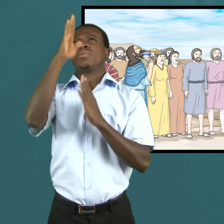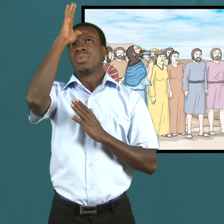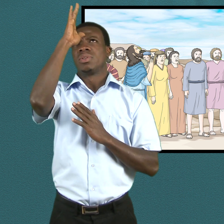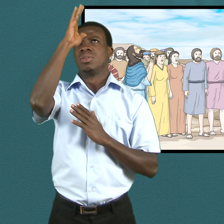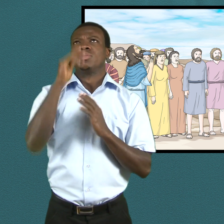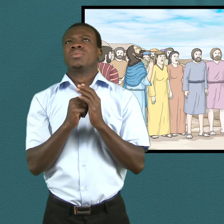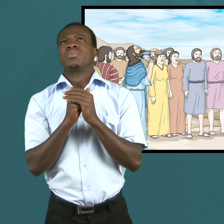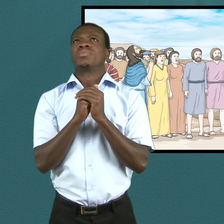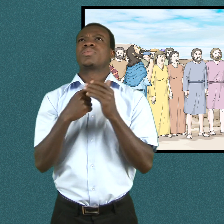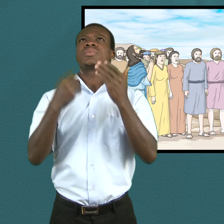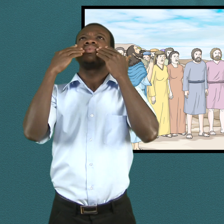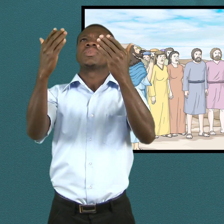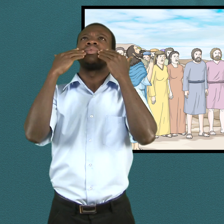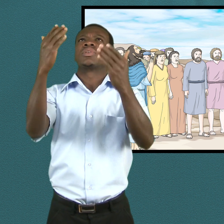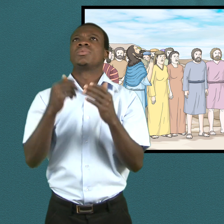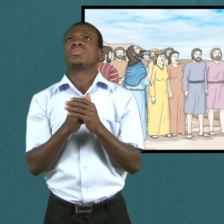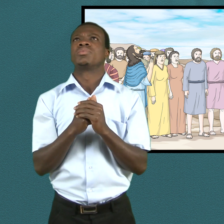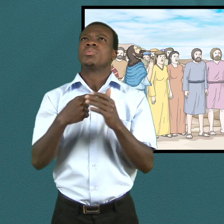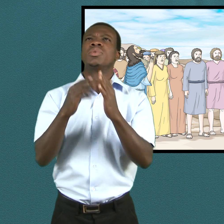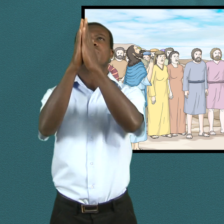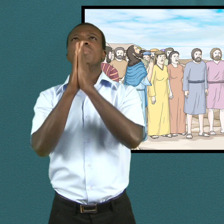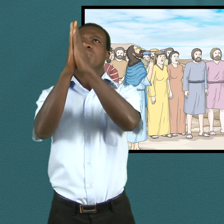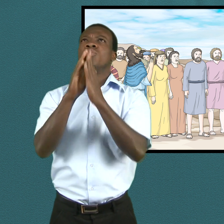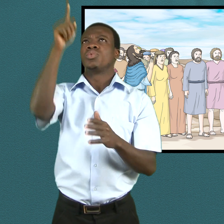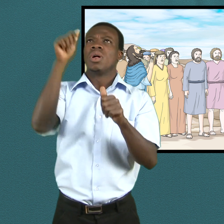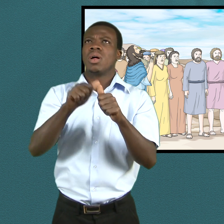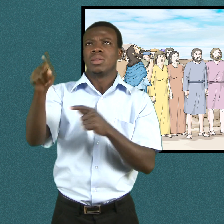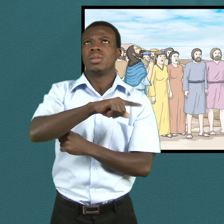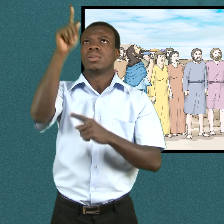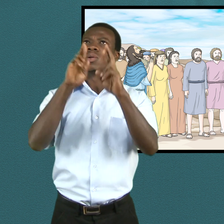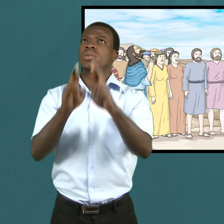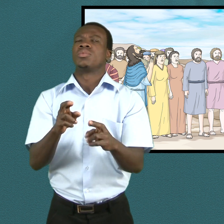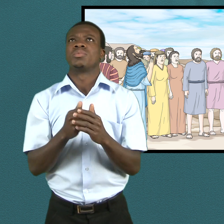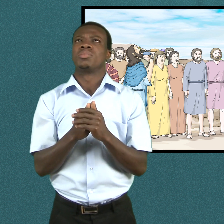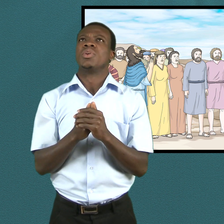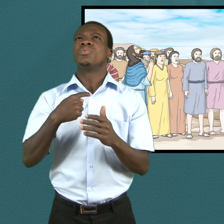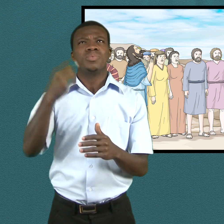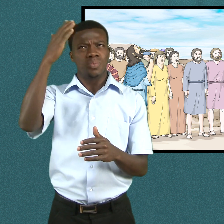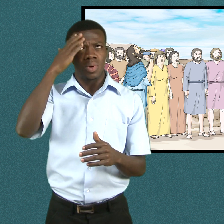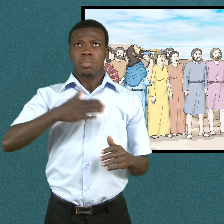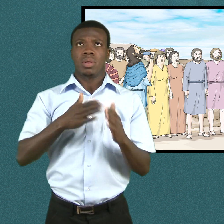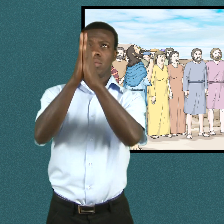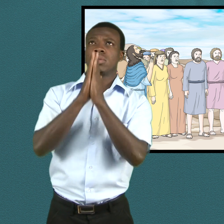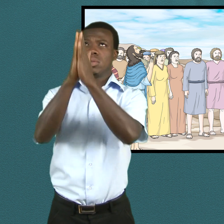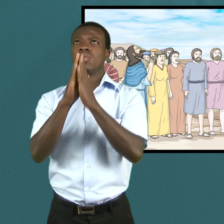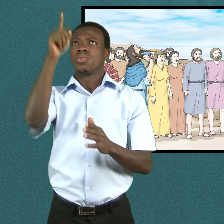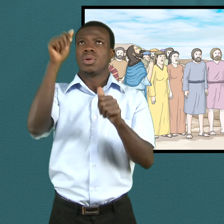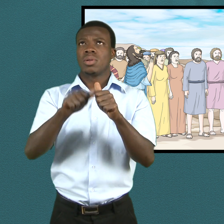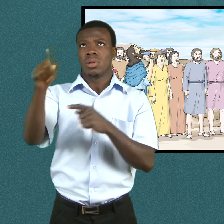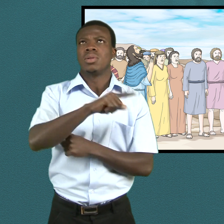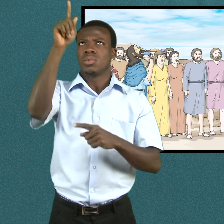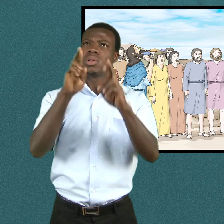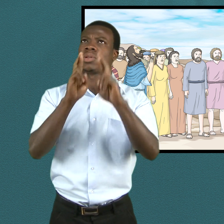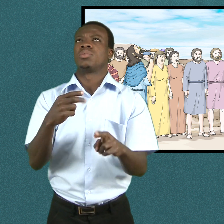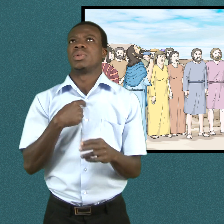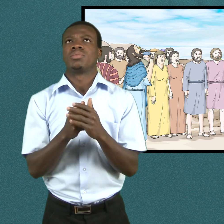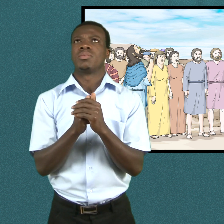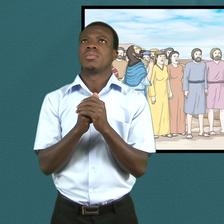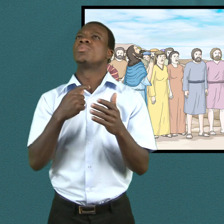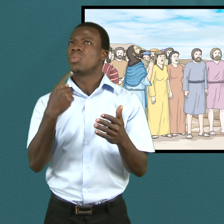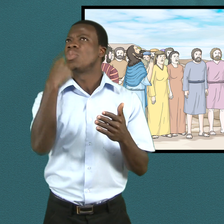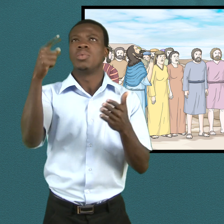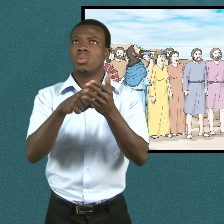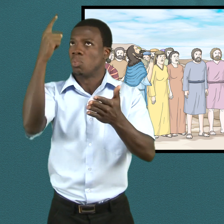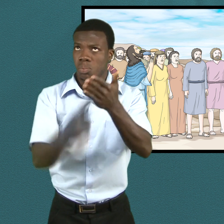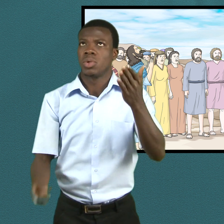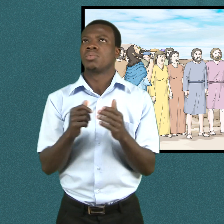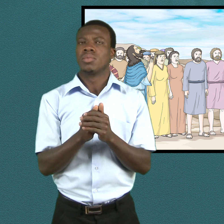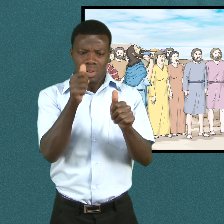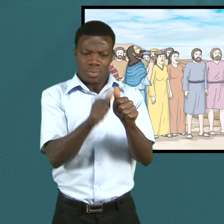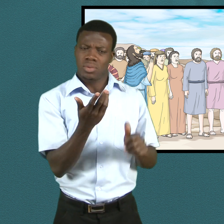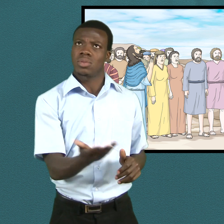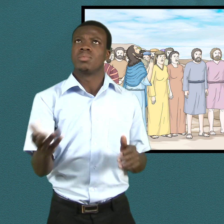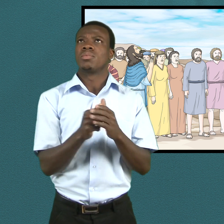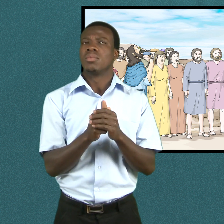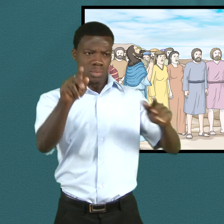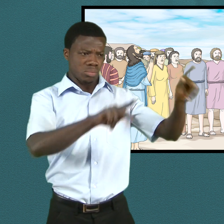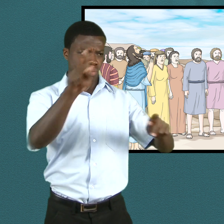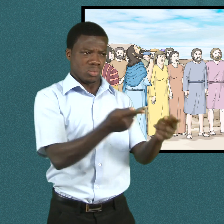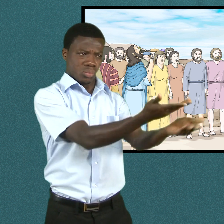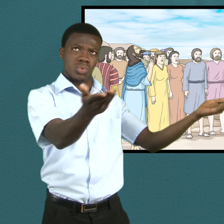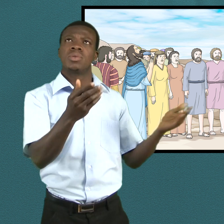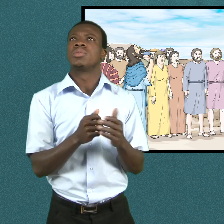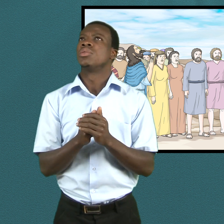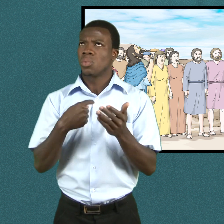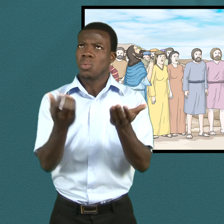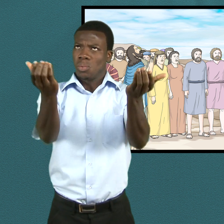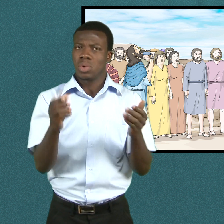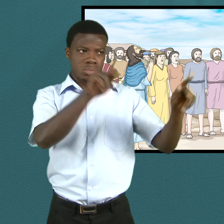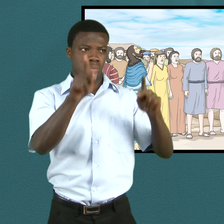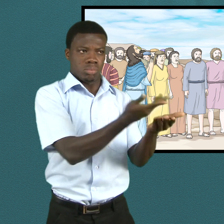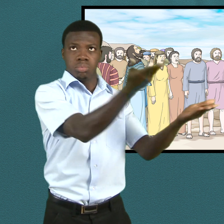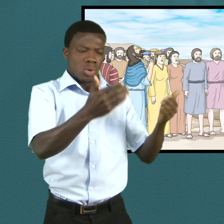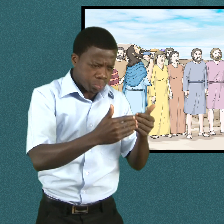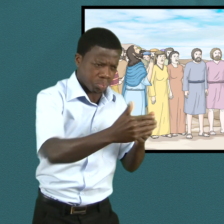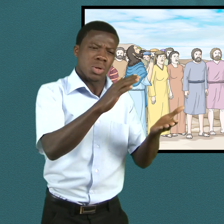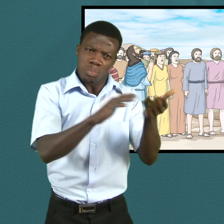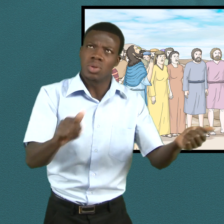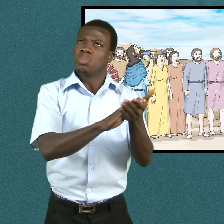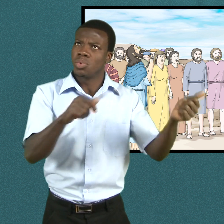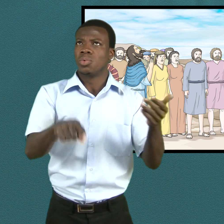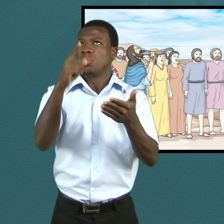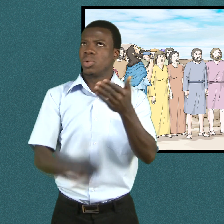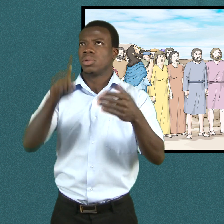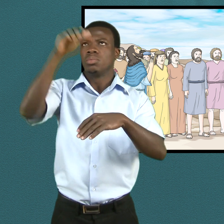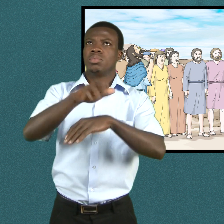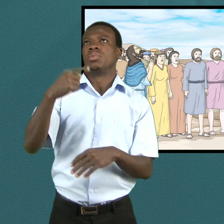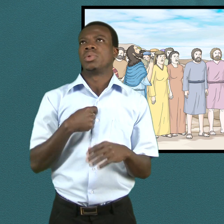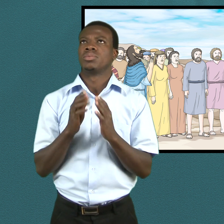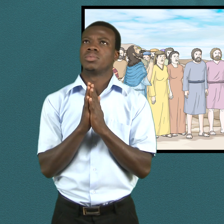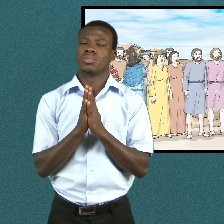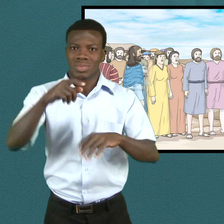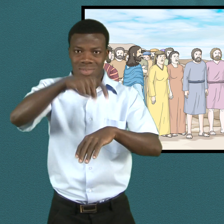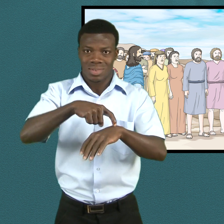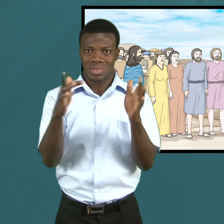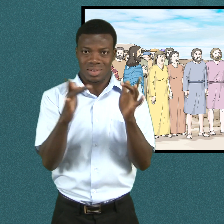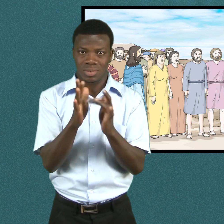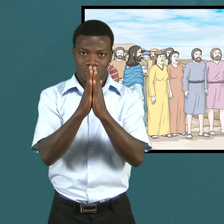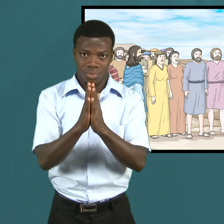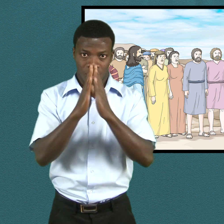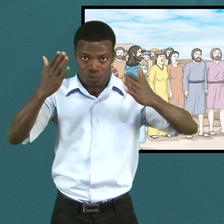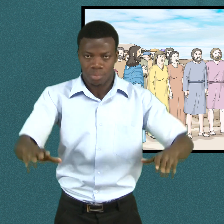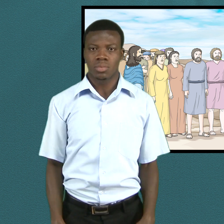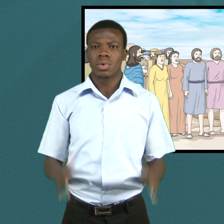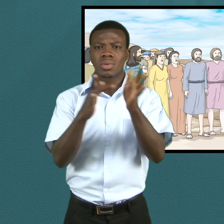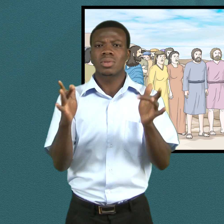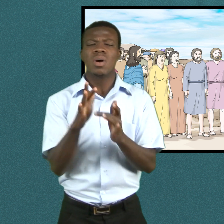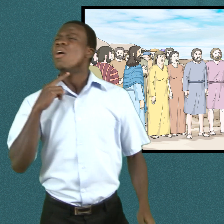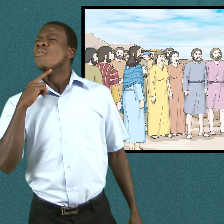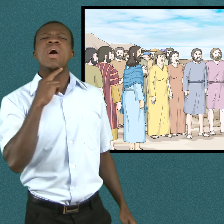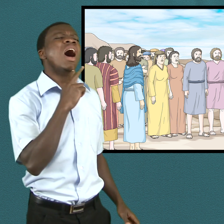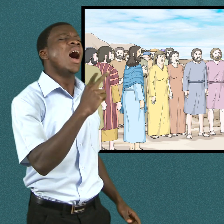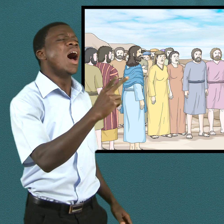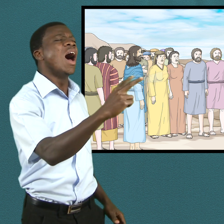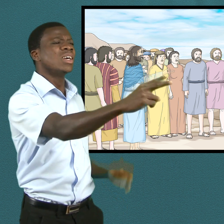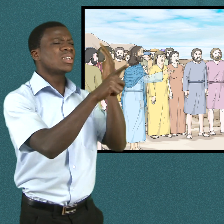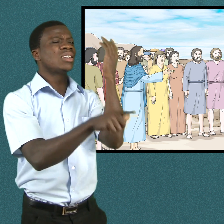I knew that You always hear Me, but I say this for the benefit of the people standing here, so they may believe that You sent Me.”